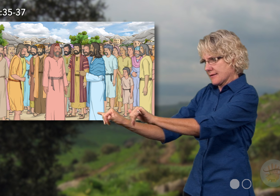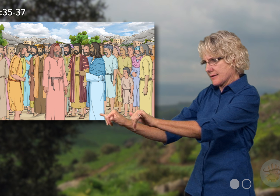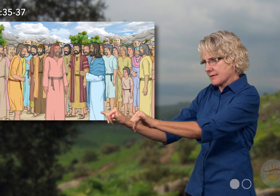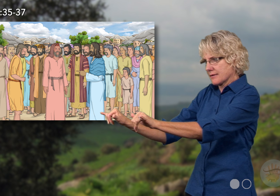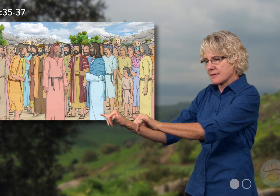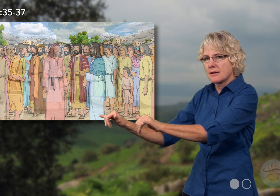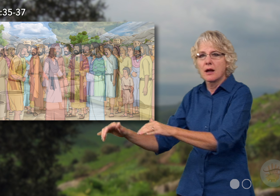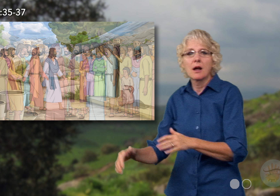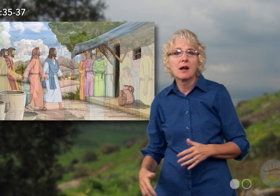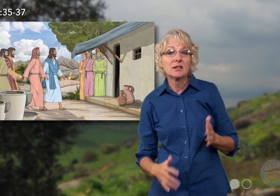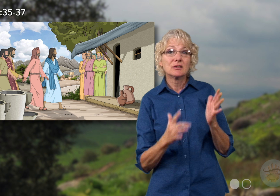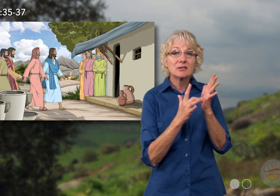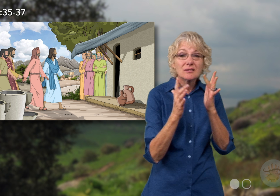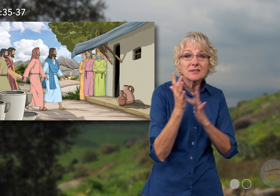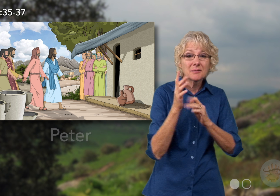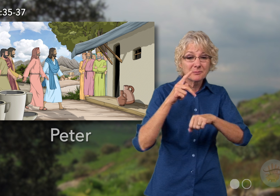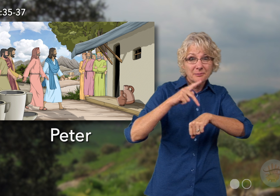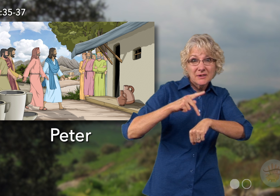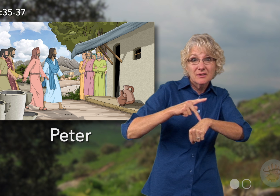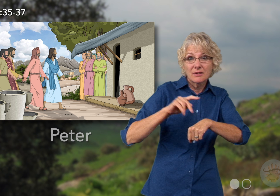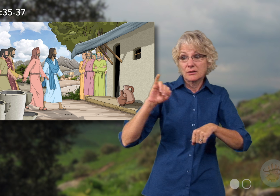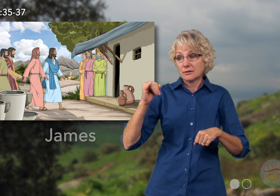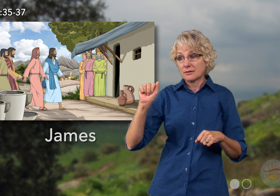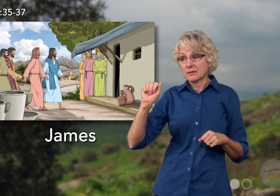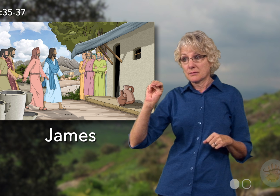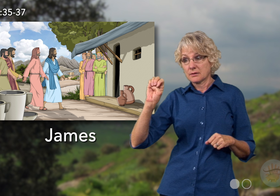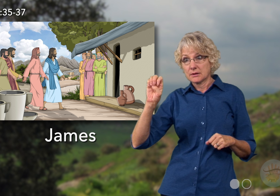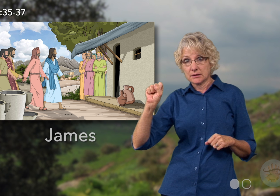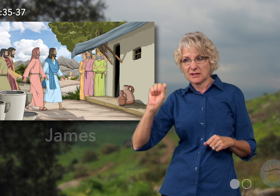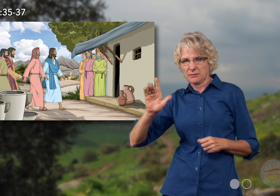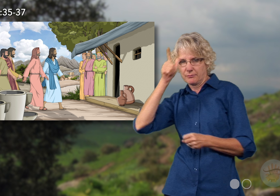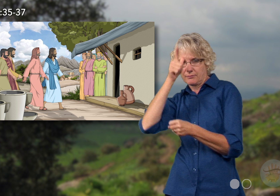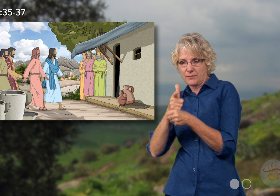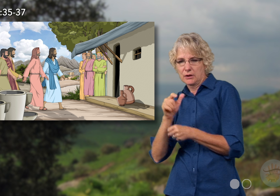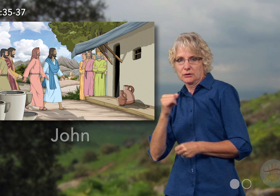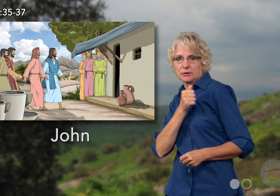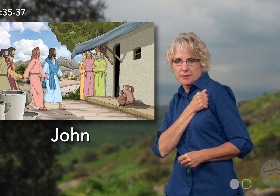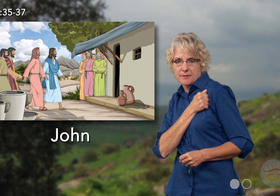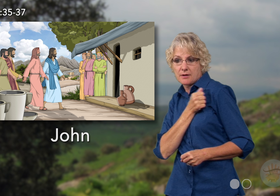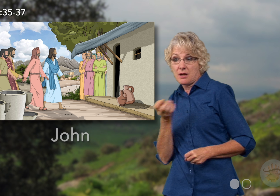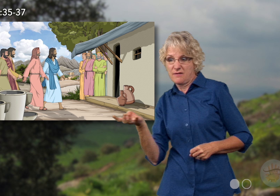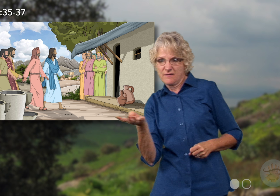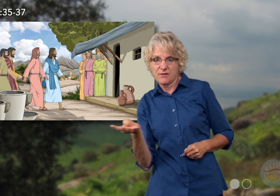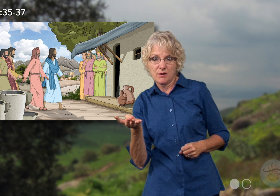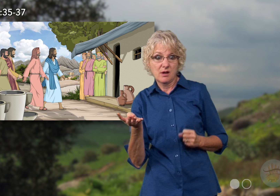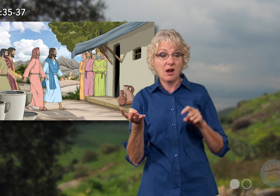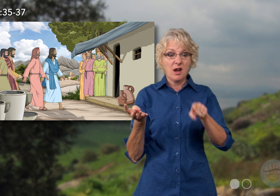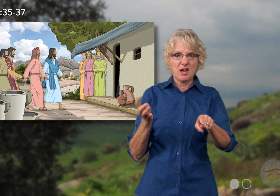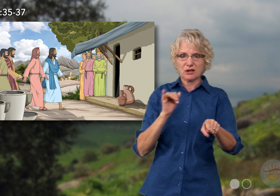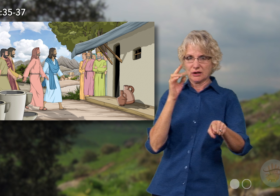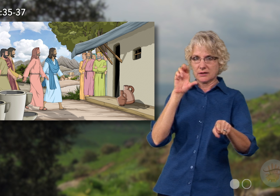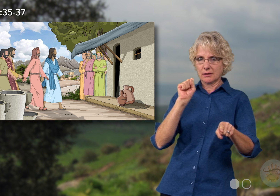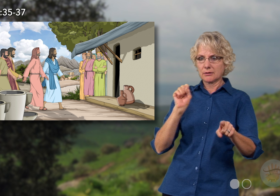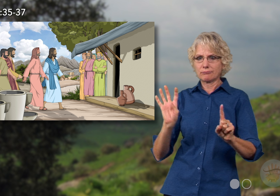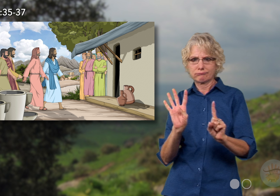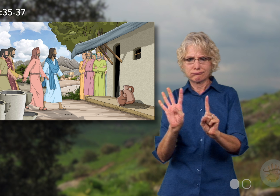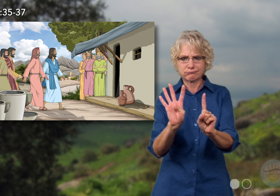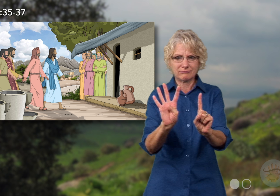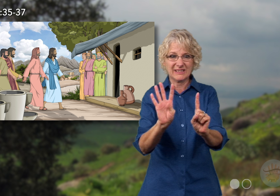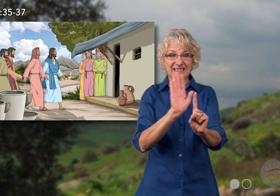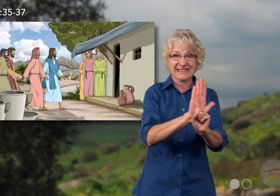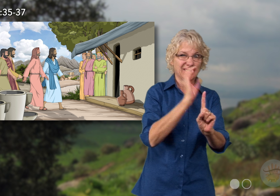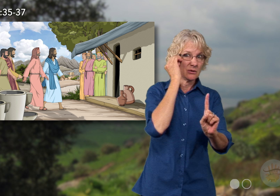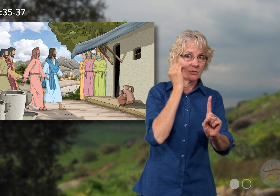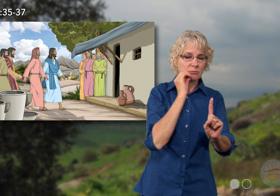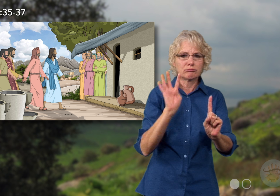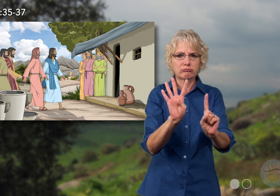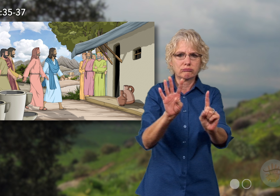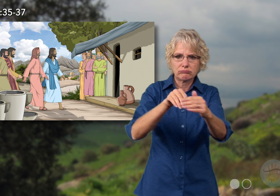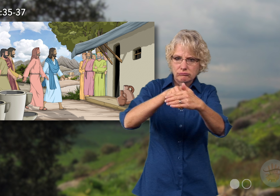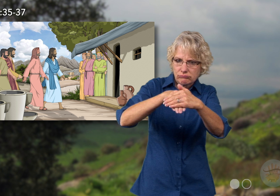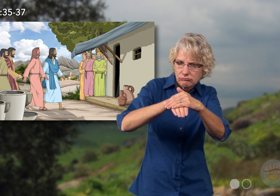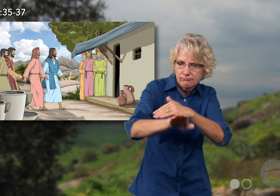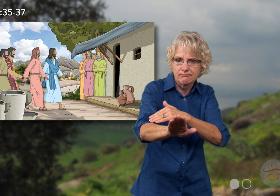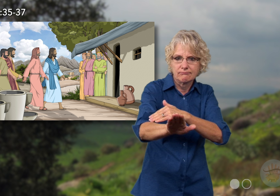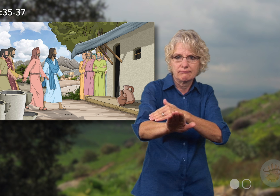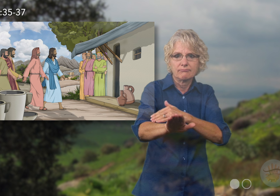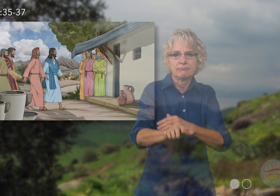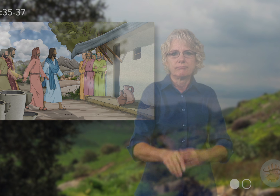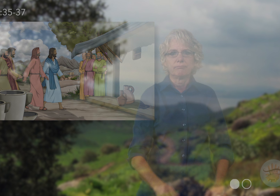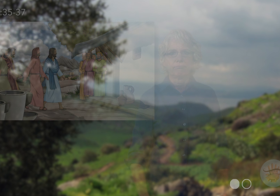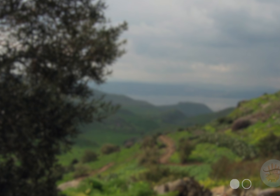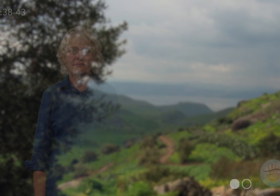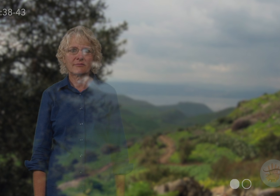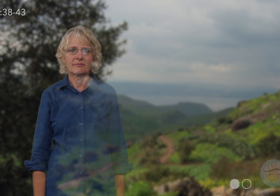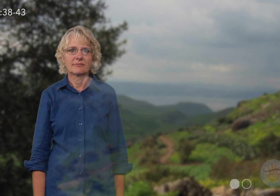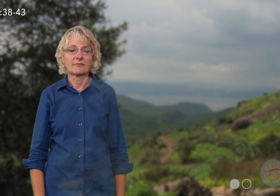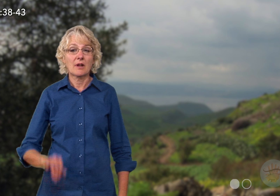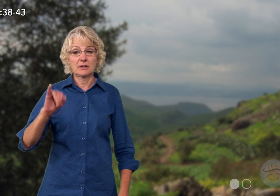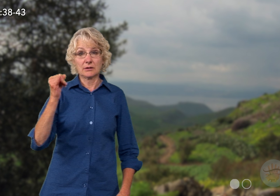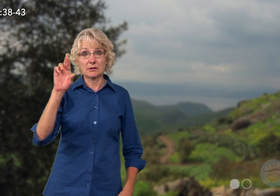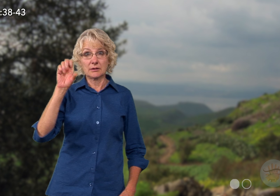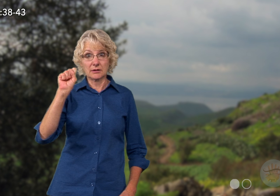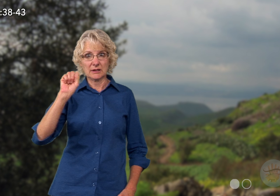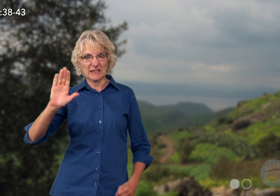And He did not allow anyone to accompany Him except Peter, James, and John the brother of James.